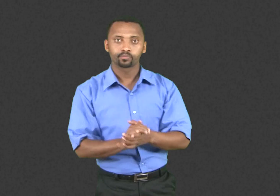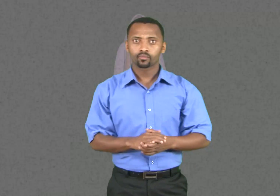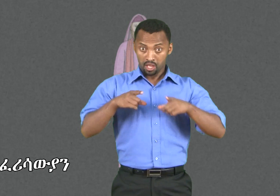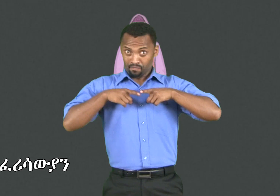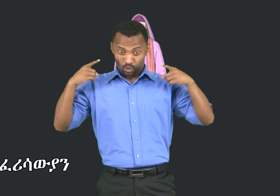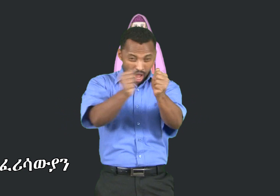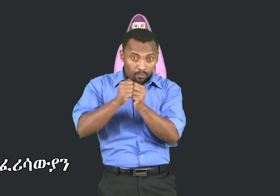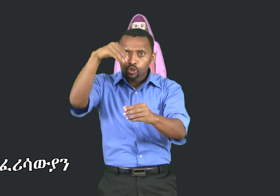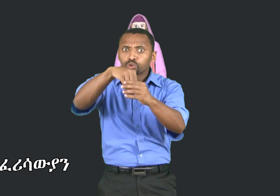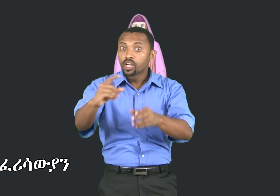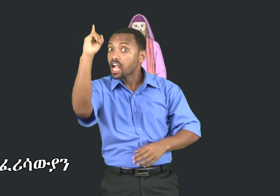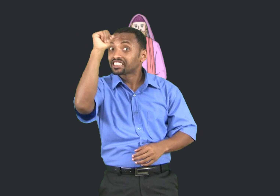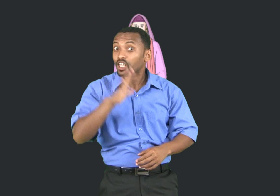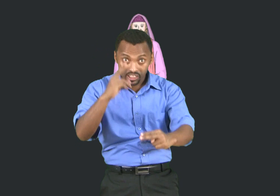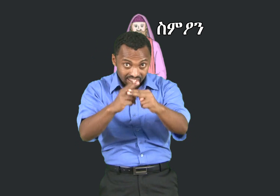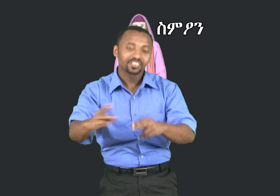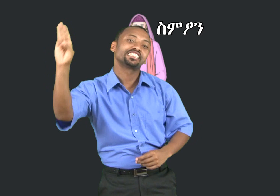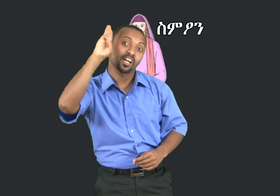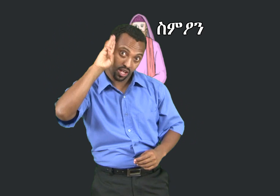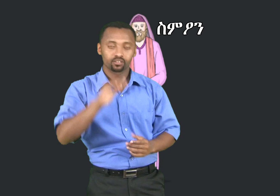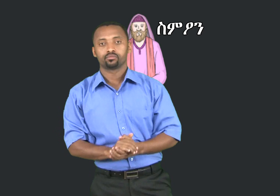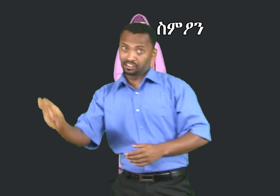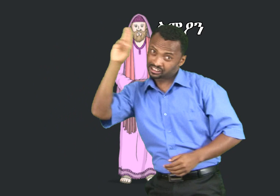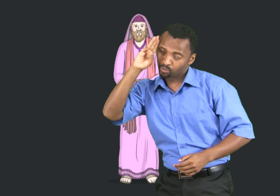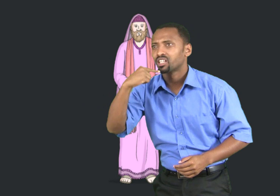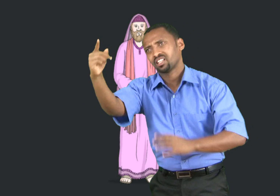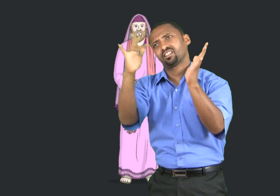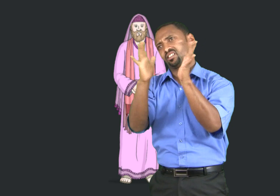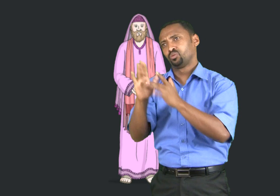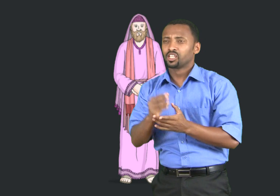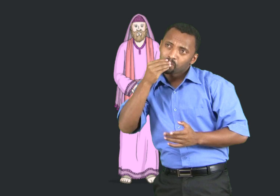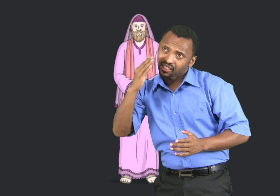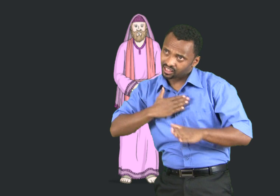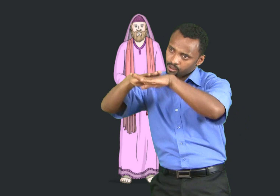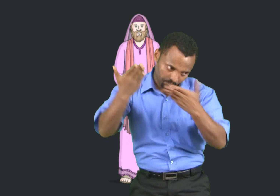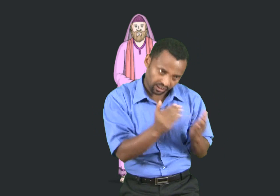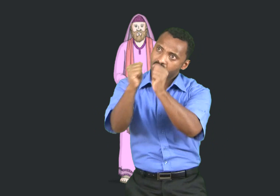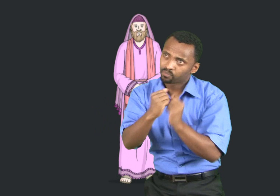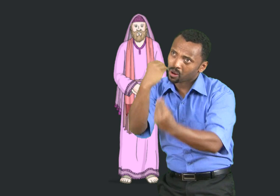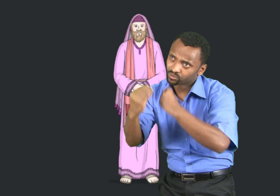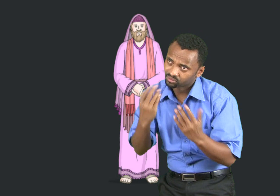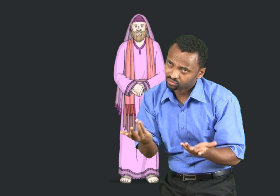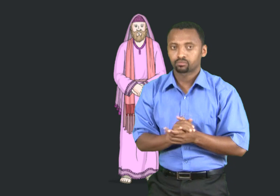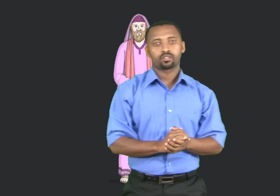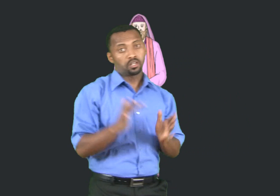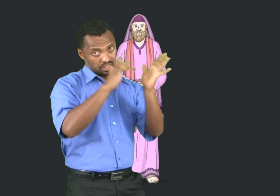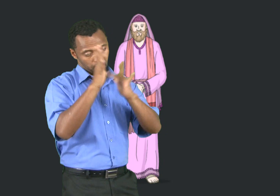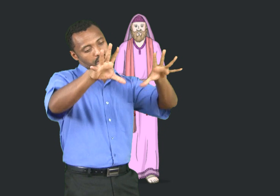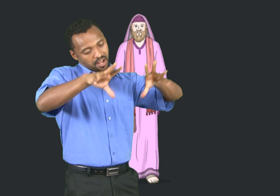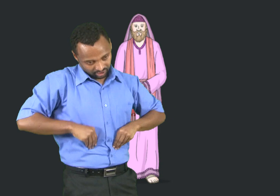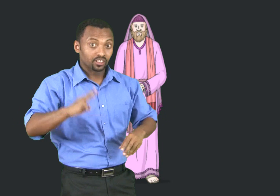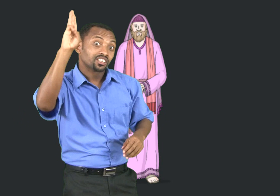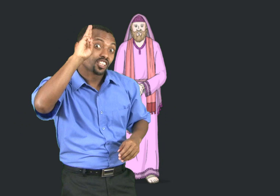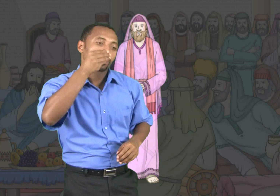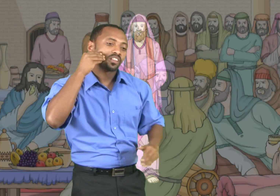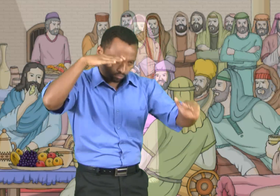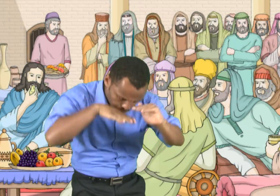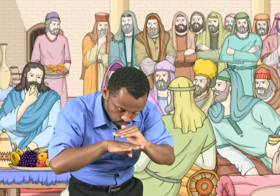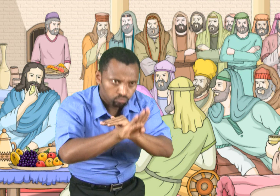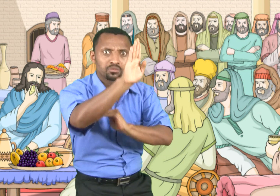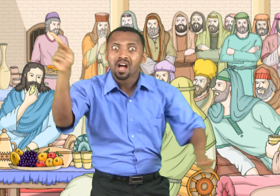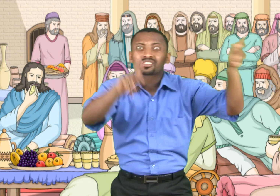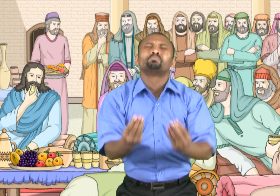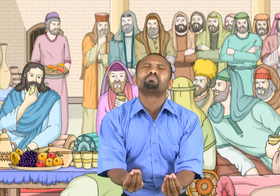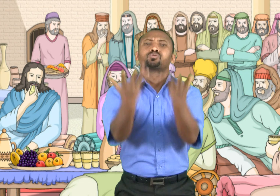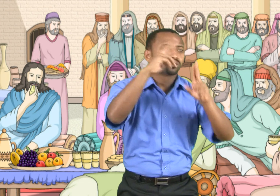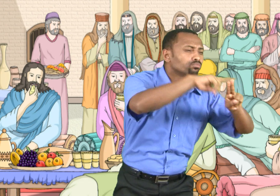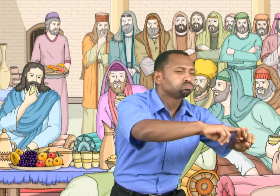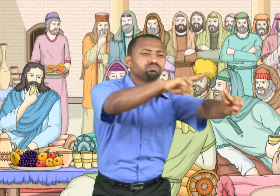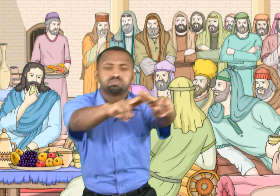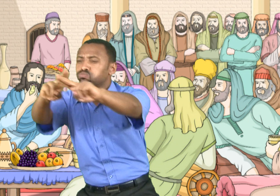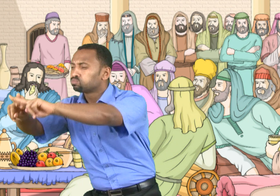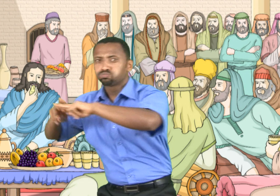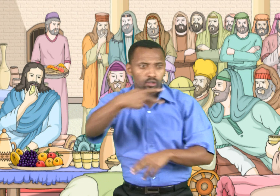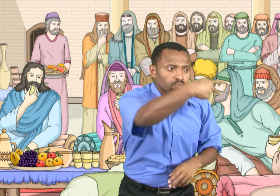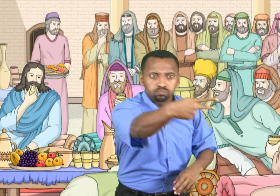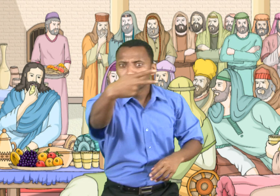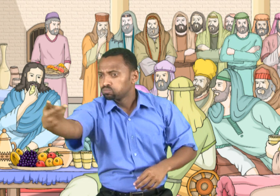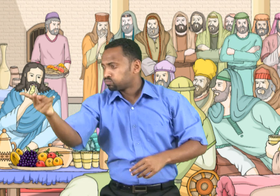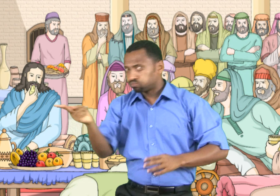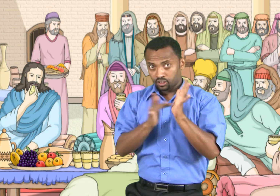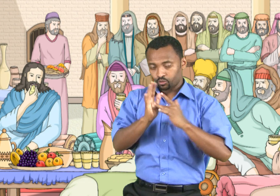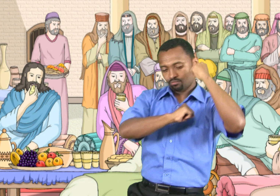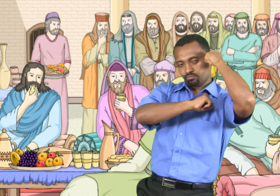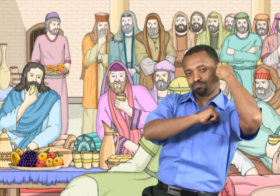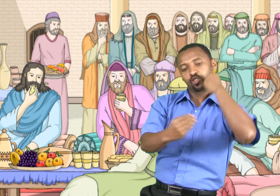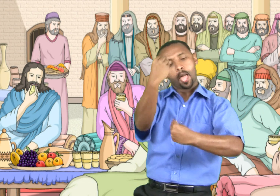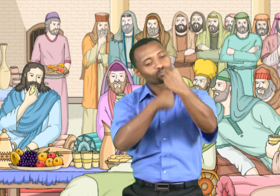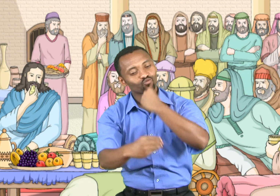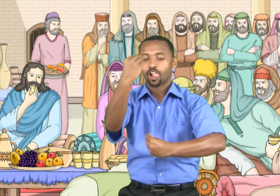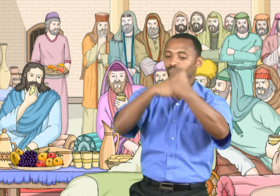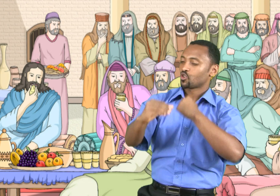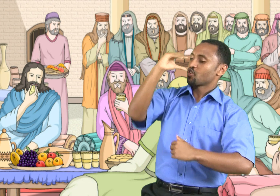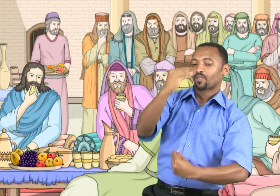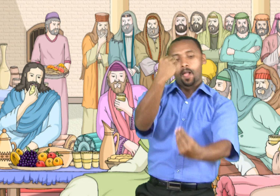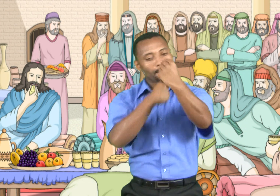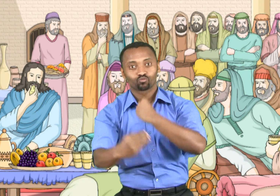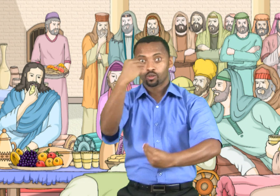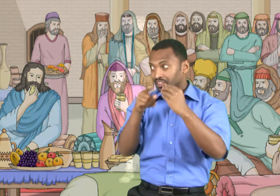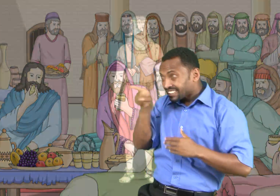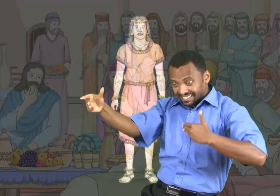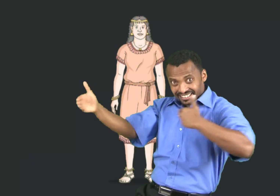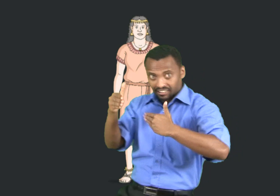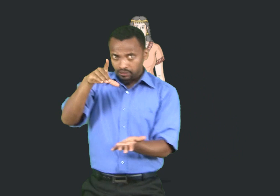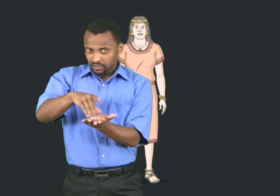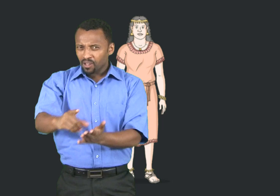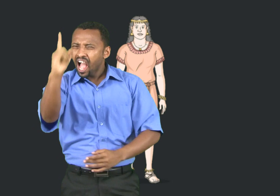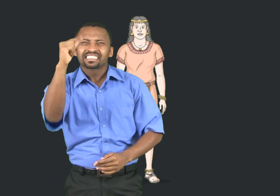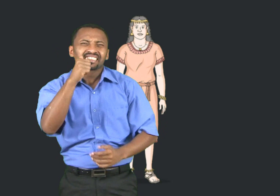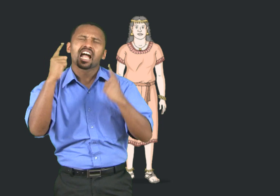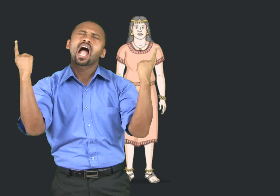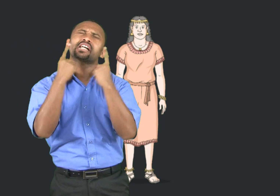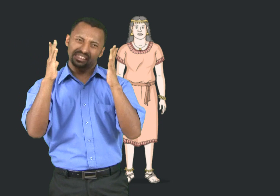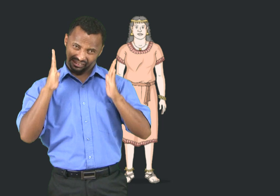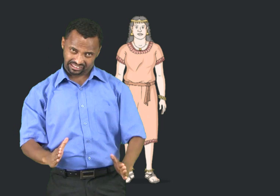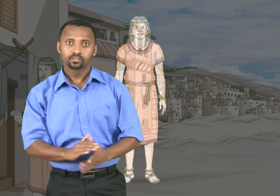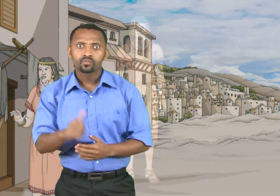Then one of the Pharisees invited Jesus to eat with him, and He entered the Pharisee’s house and reclined at the table.